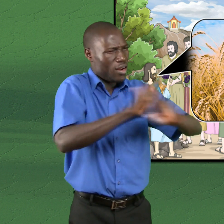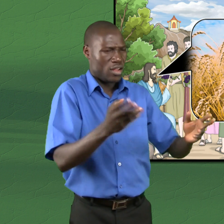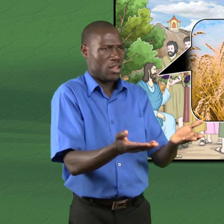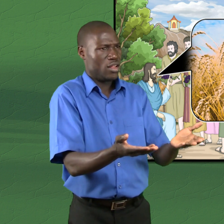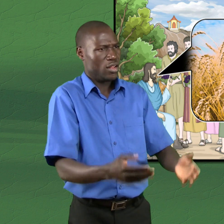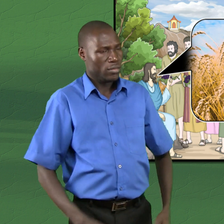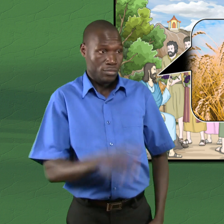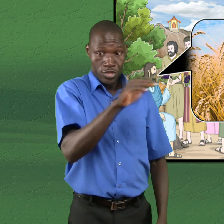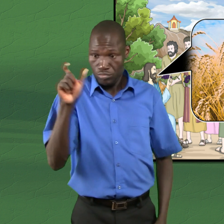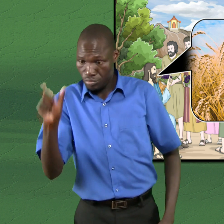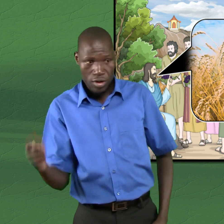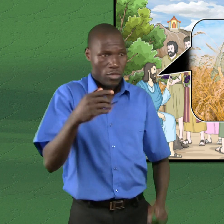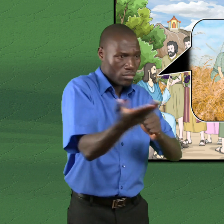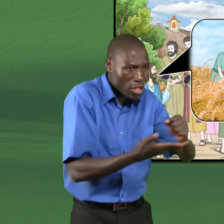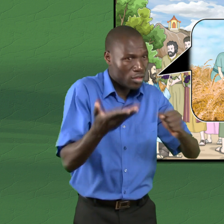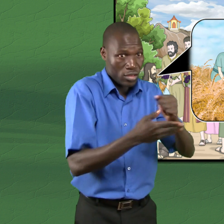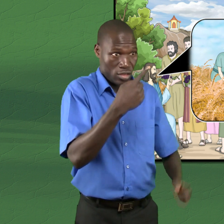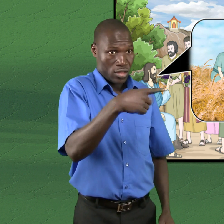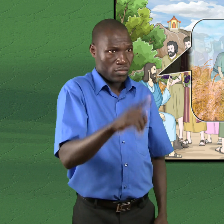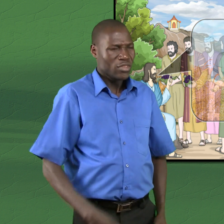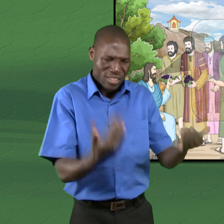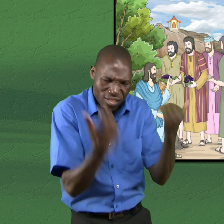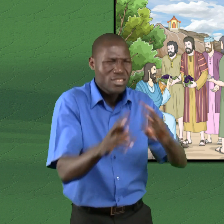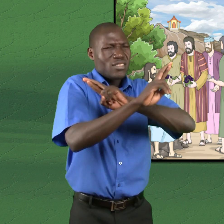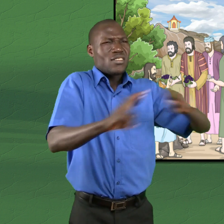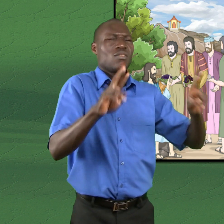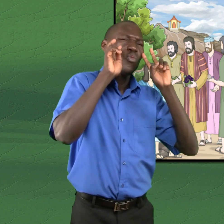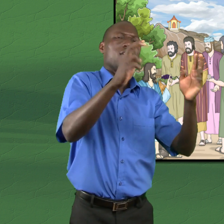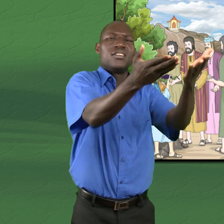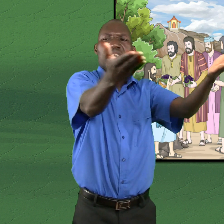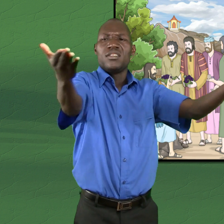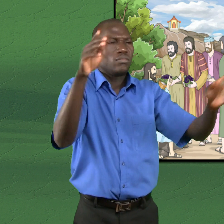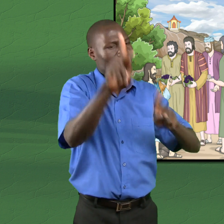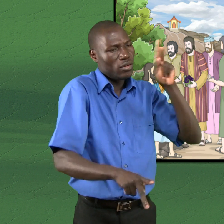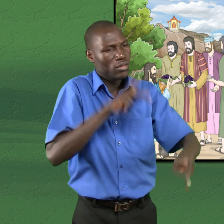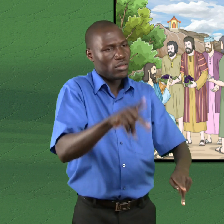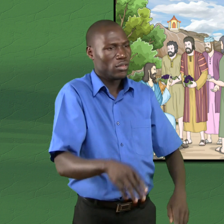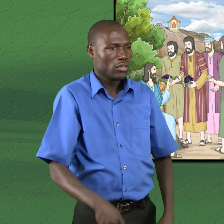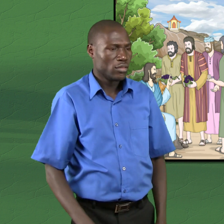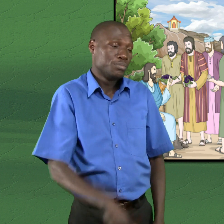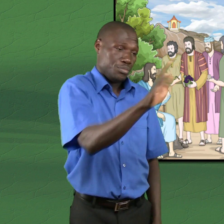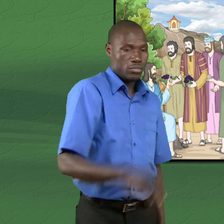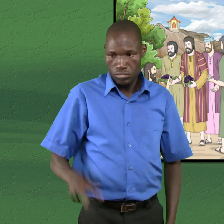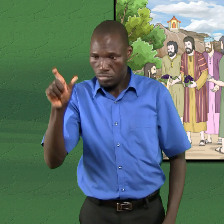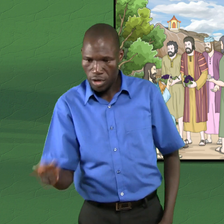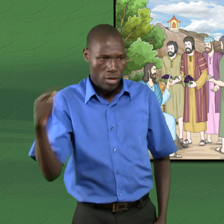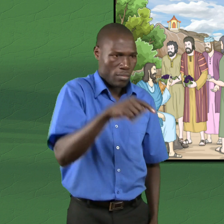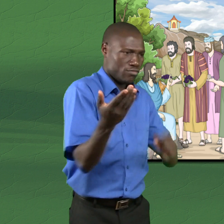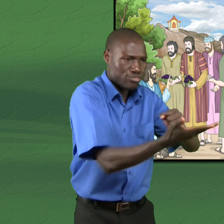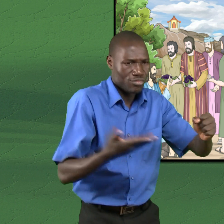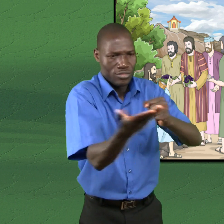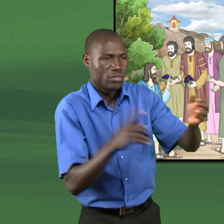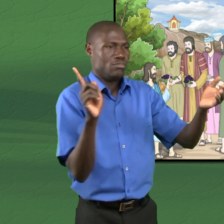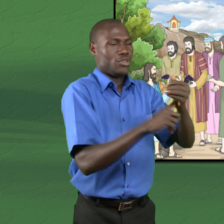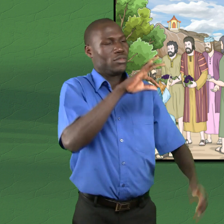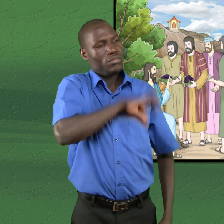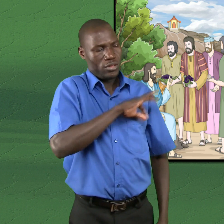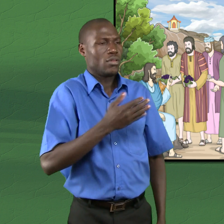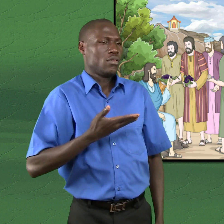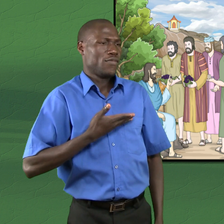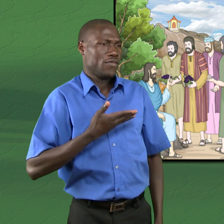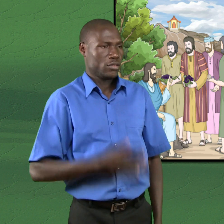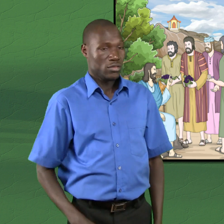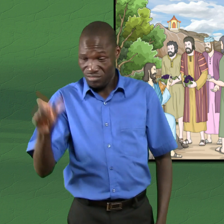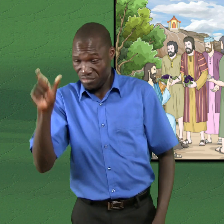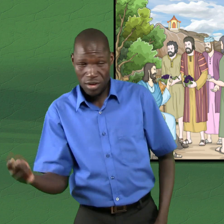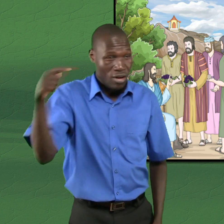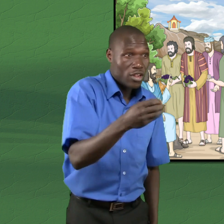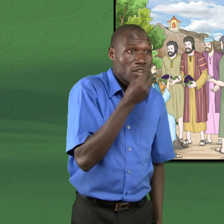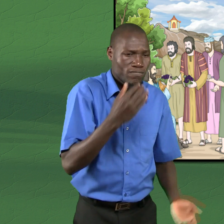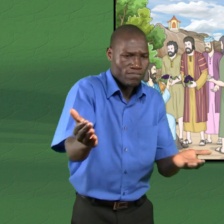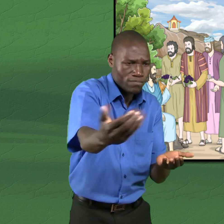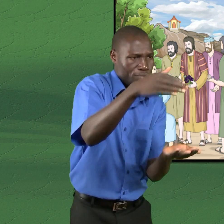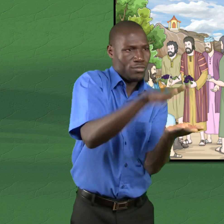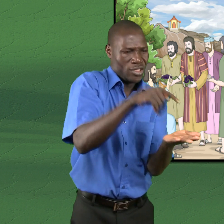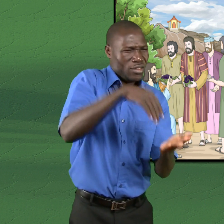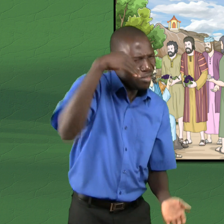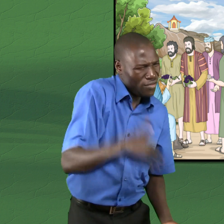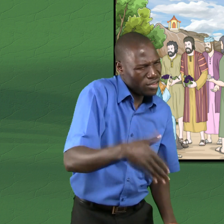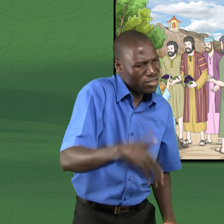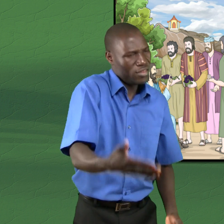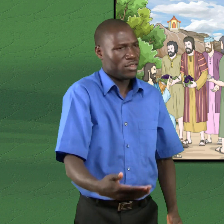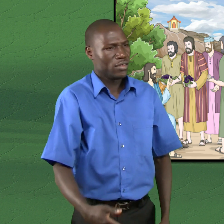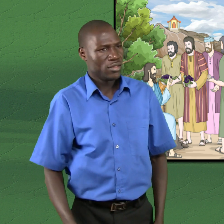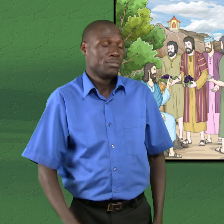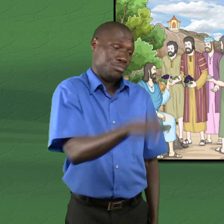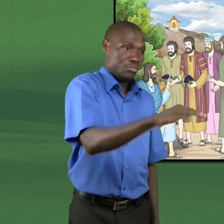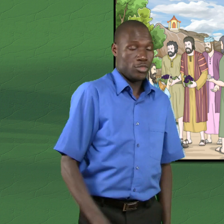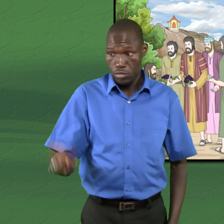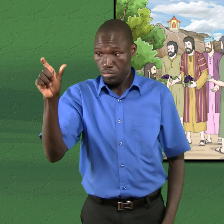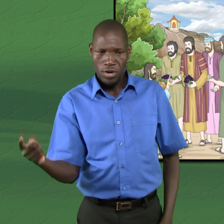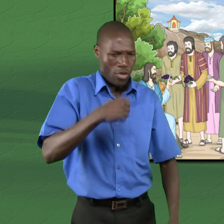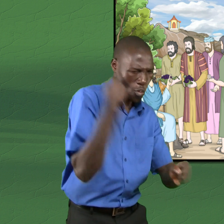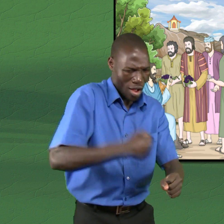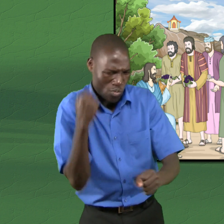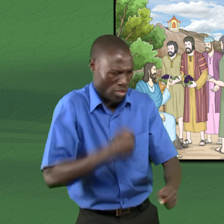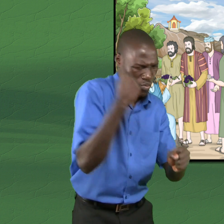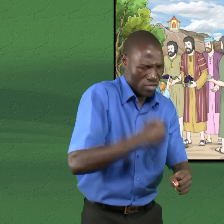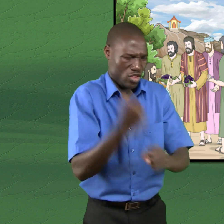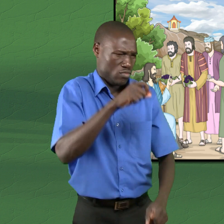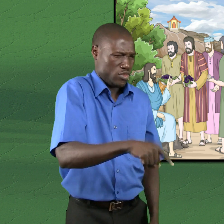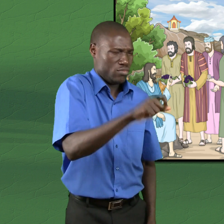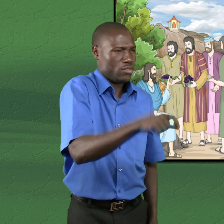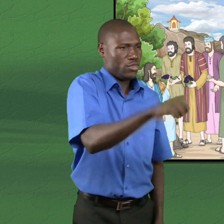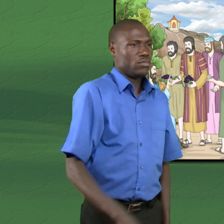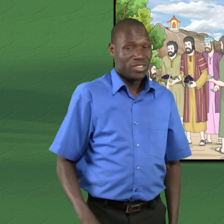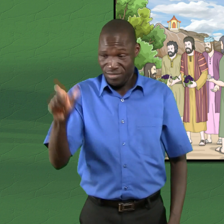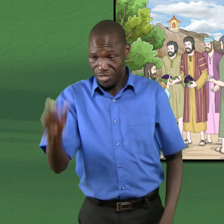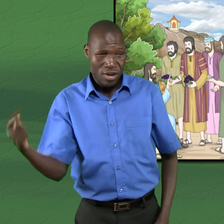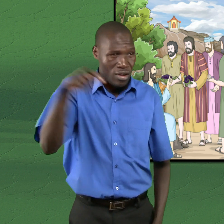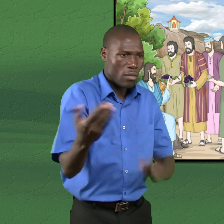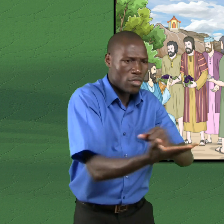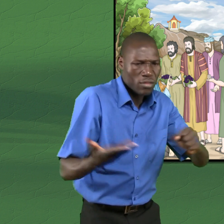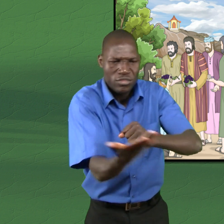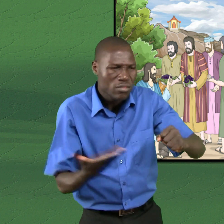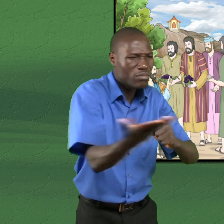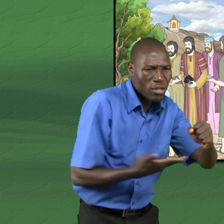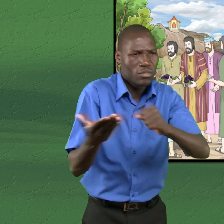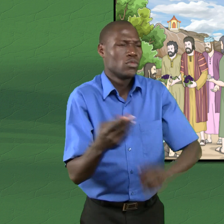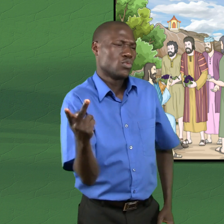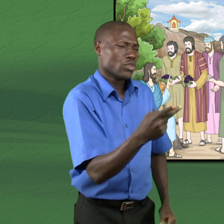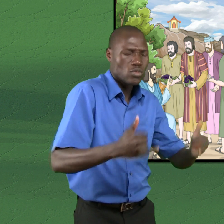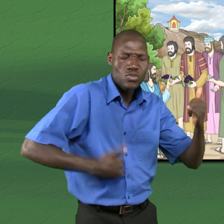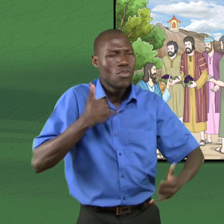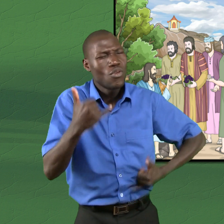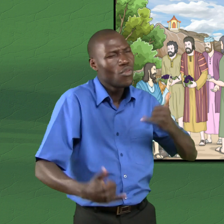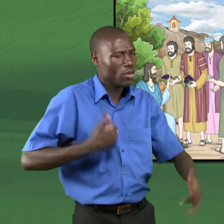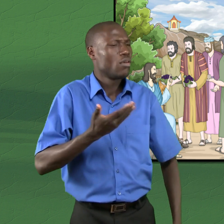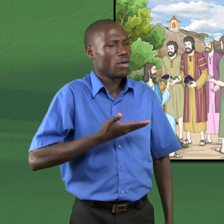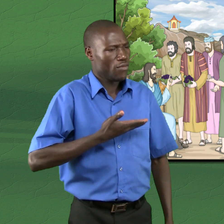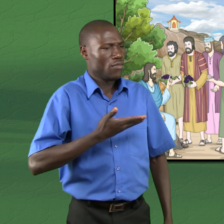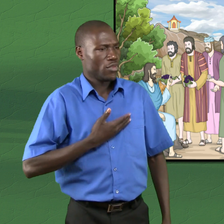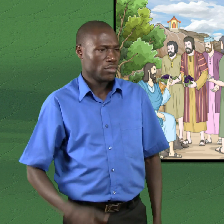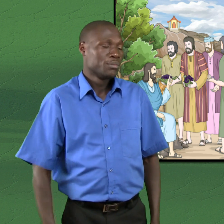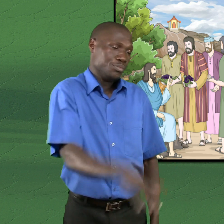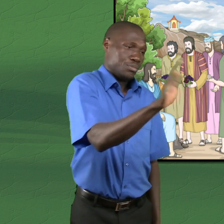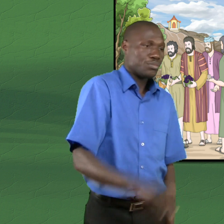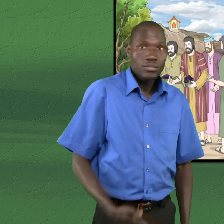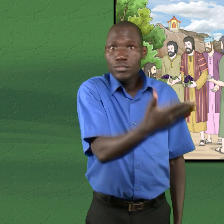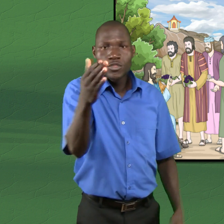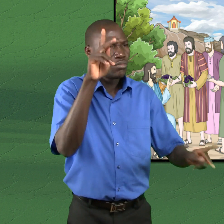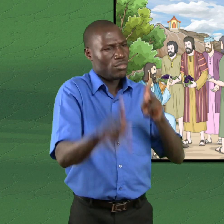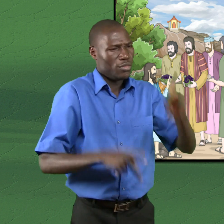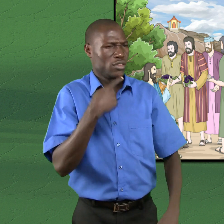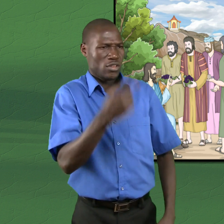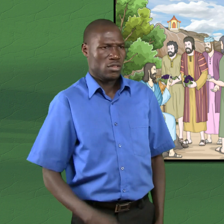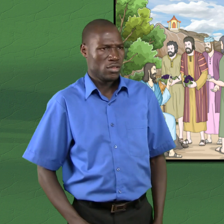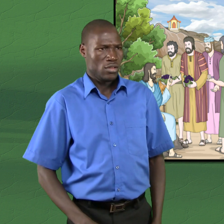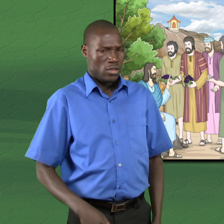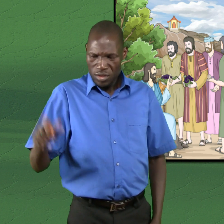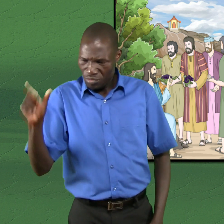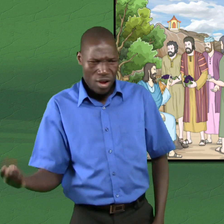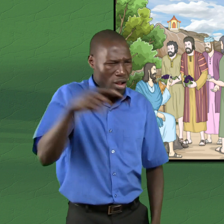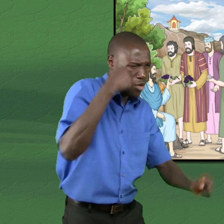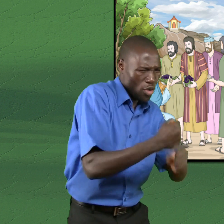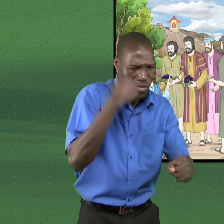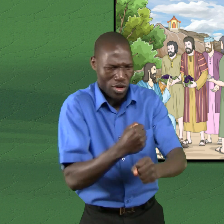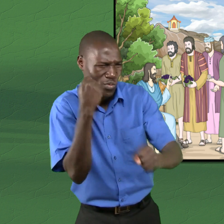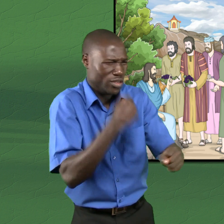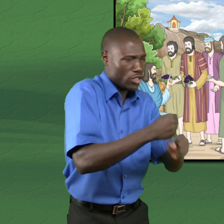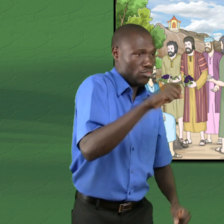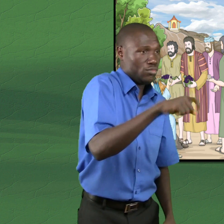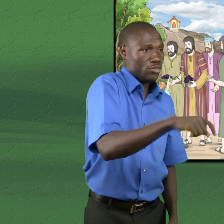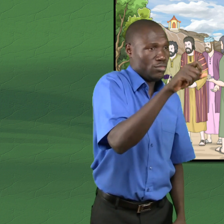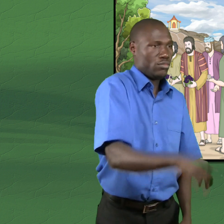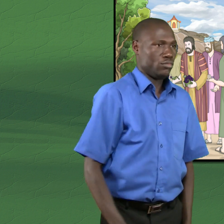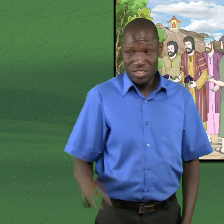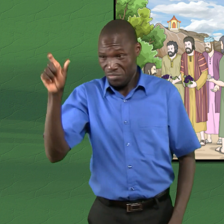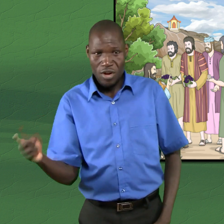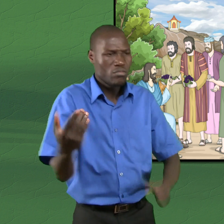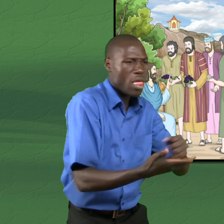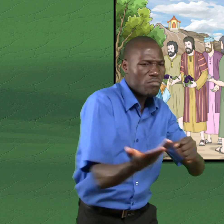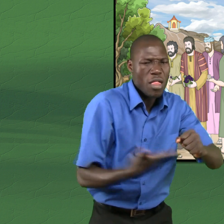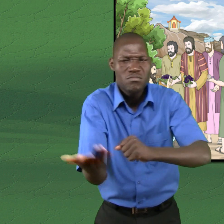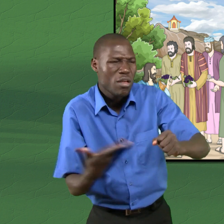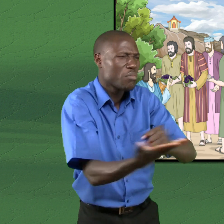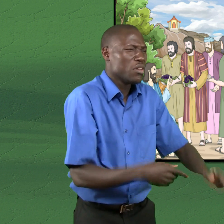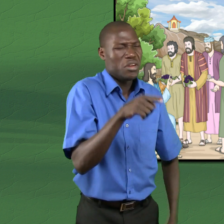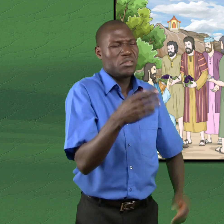Already the reaper draws his wages and gathers a crop for eternal life, so that the sower and the reaper may rejoice together. For in this case the saying ‘One sows and another reaps’ is true. I sent you to reap what you have not worked for;